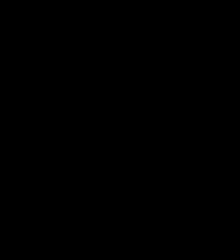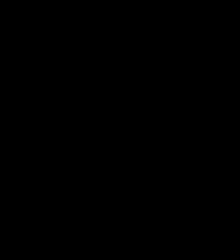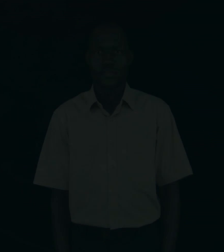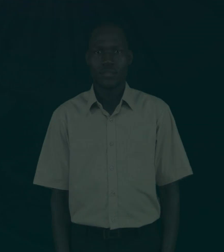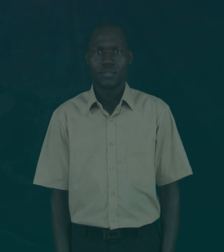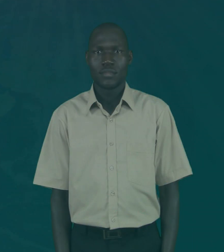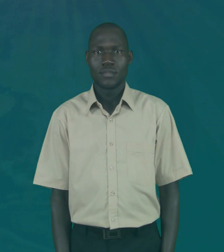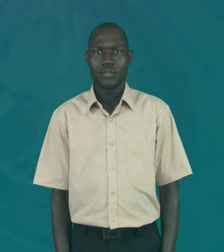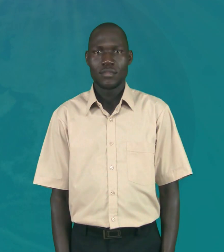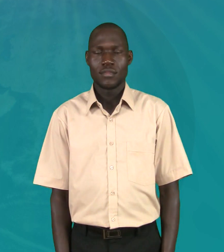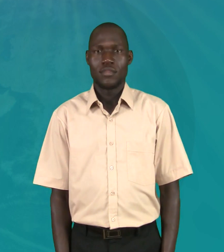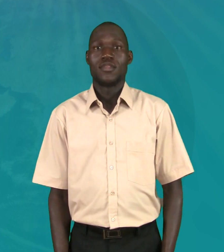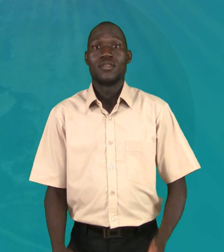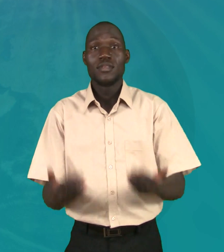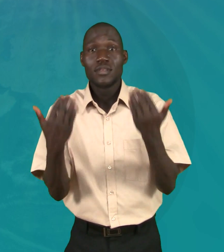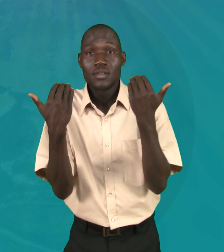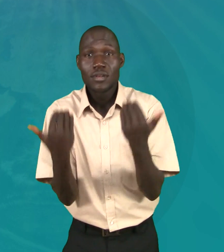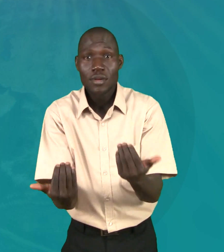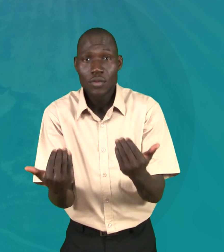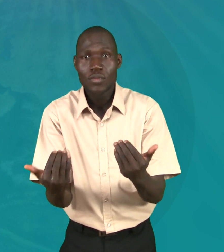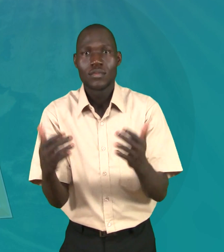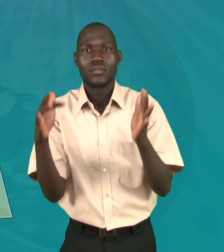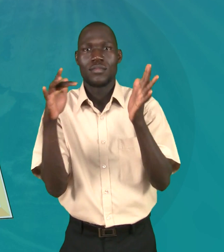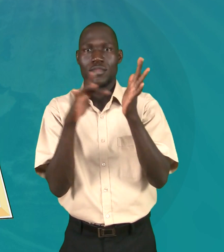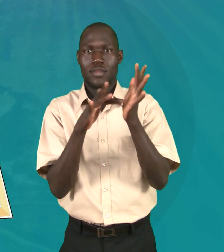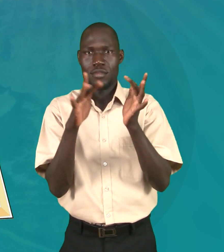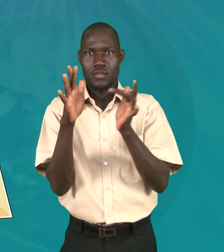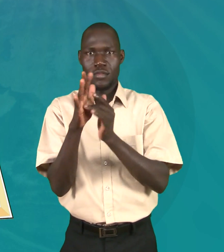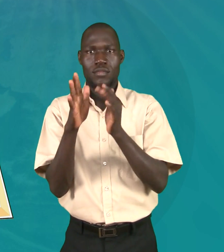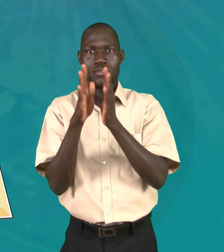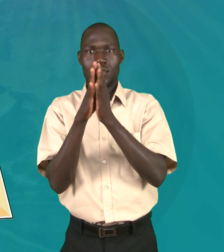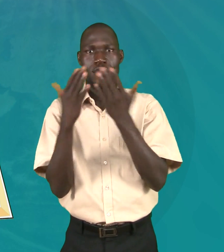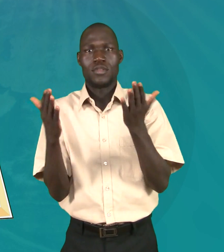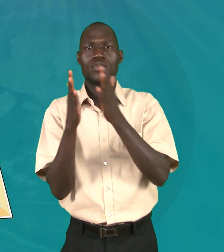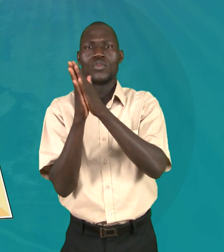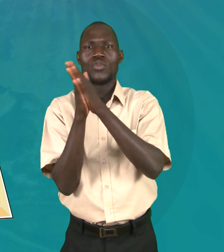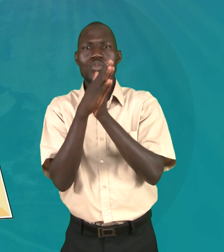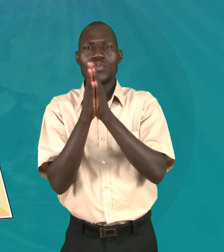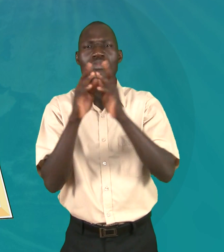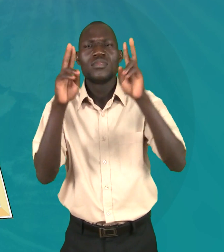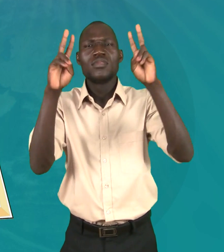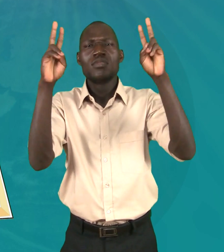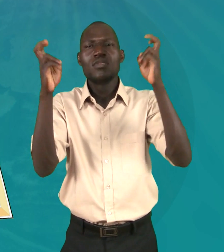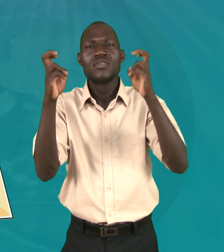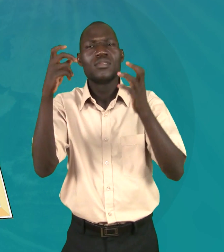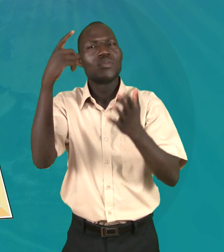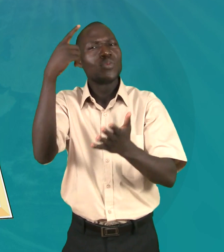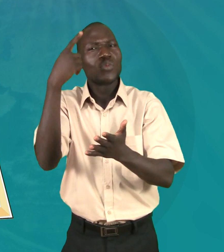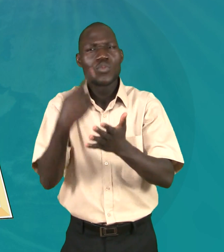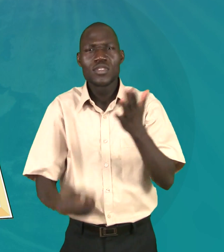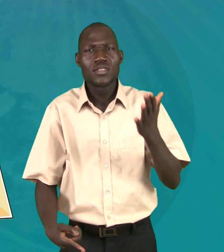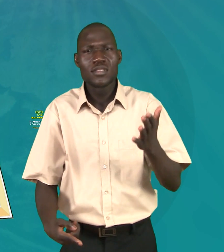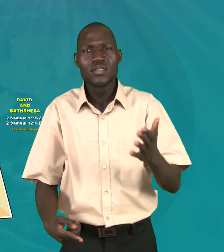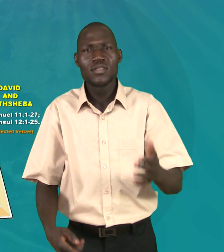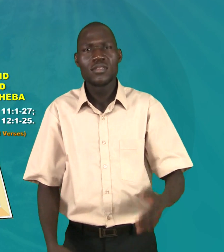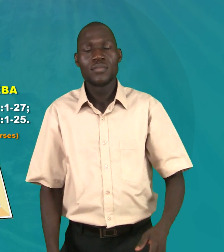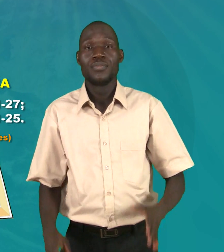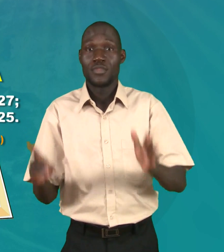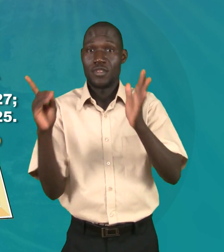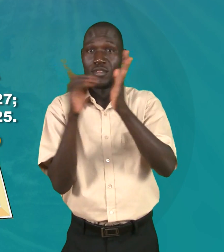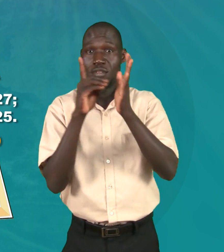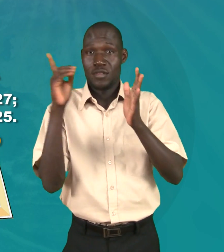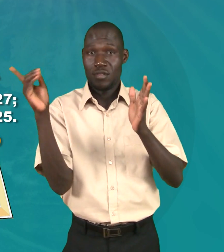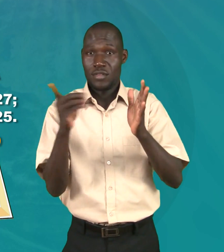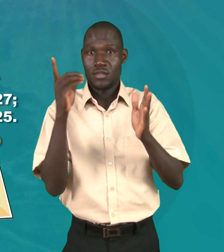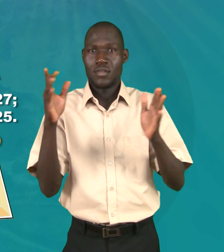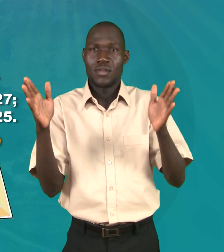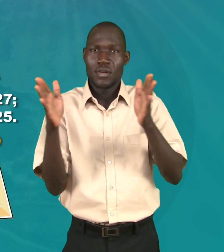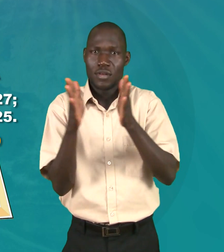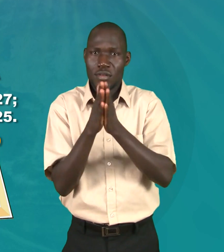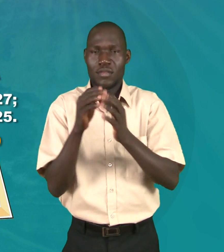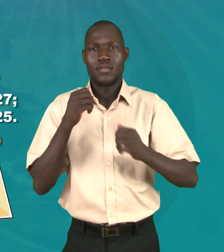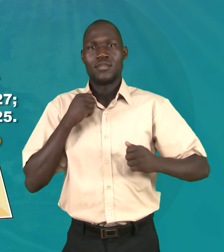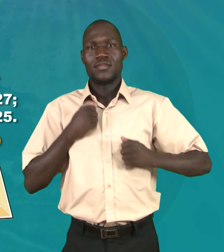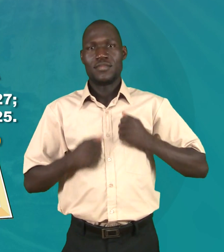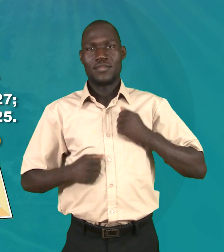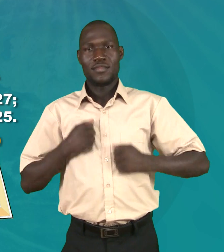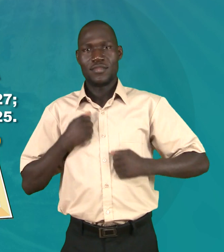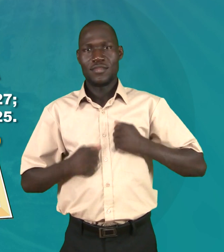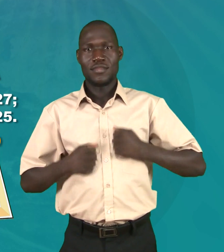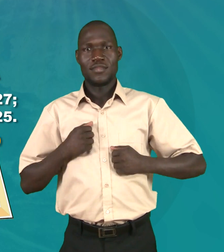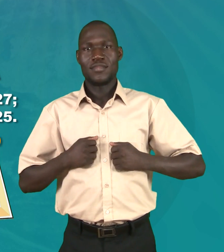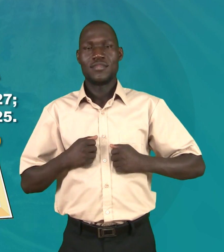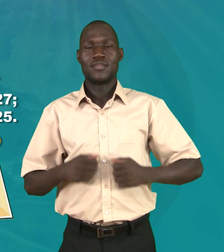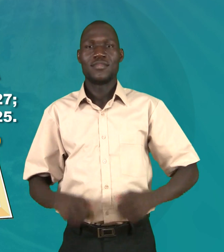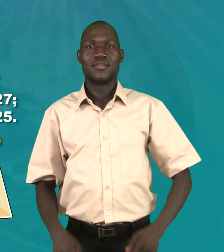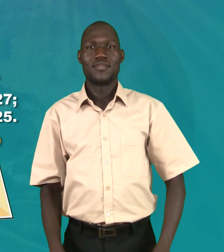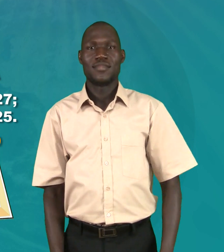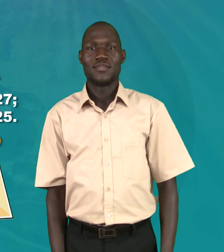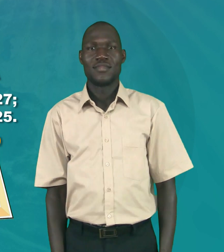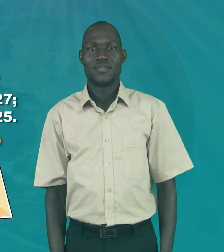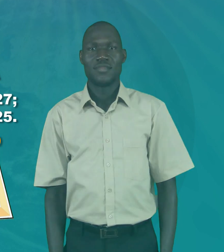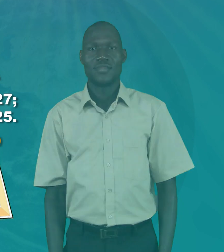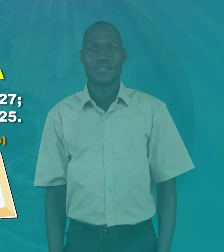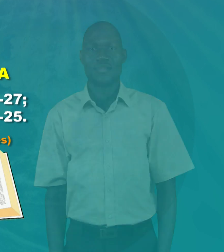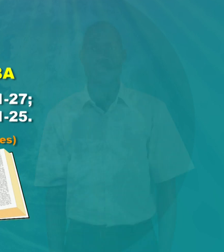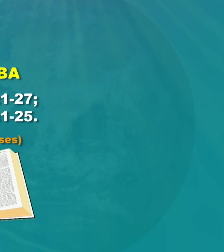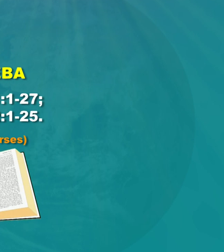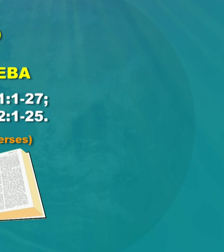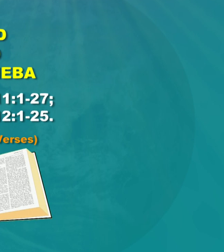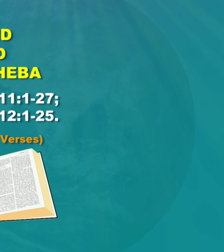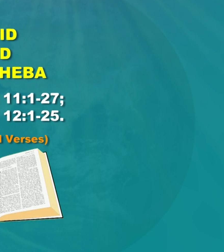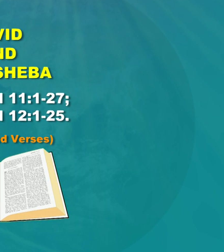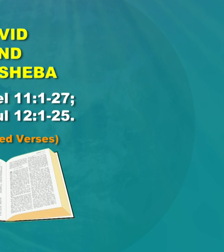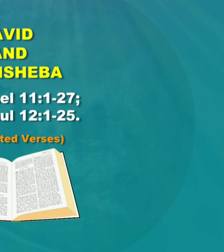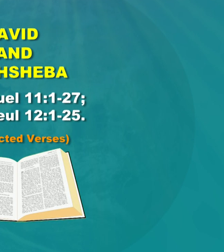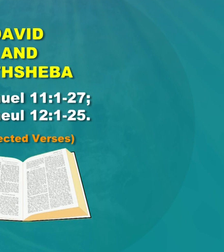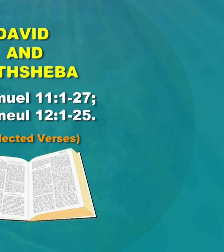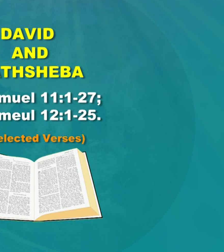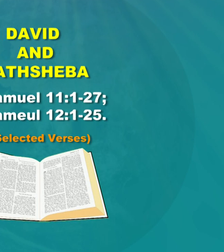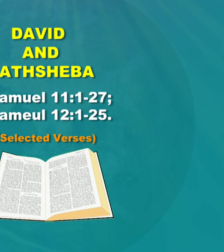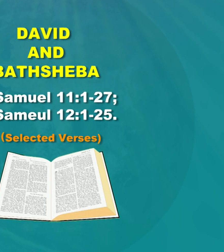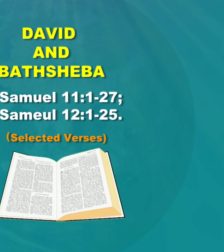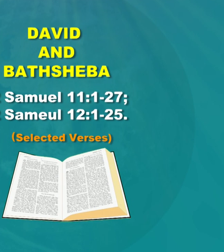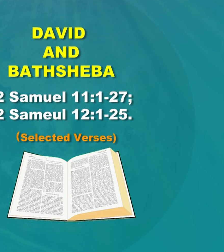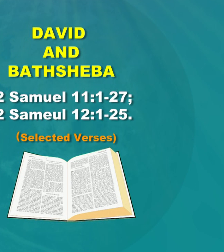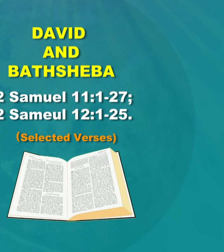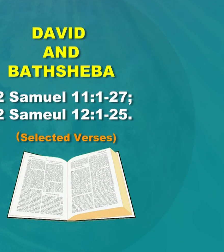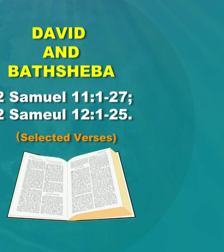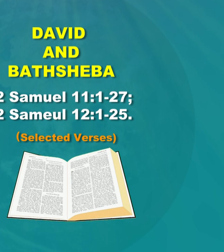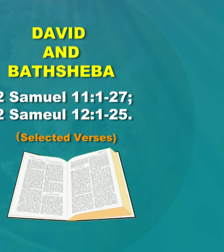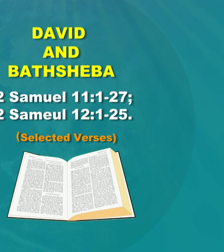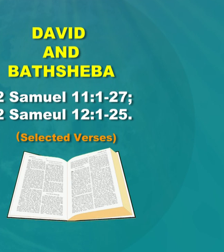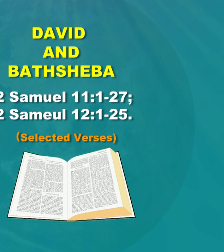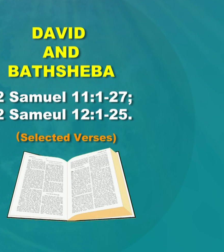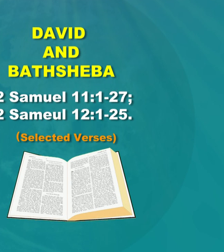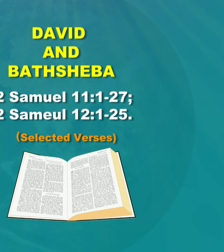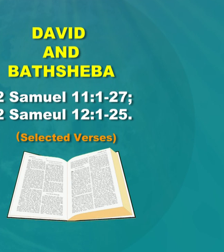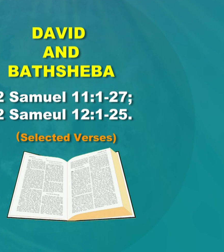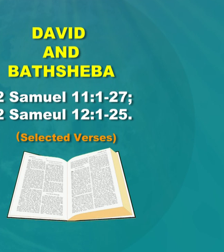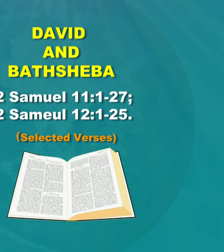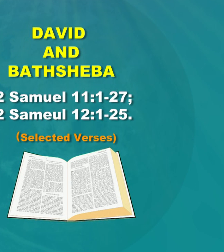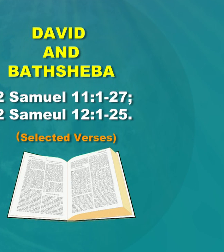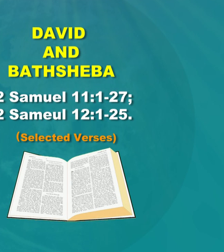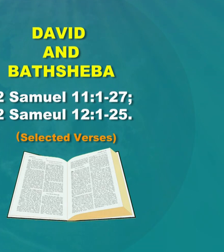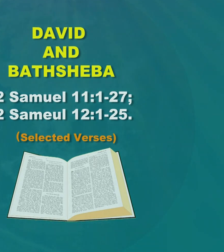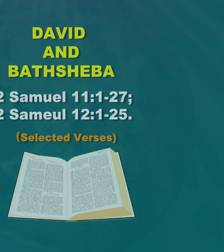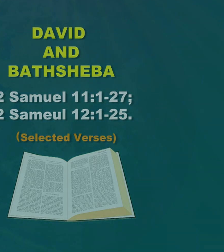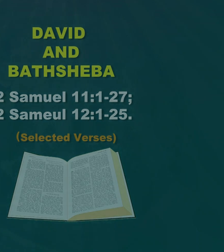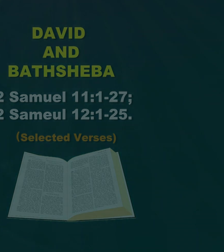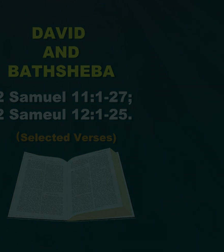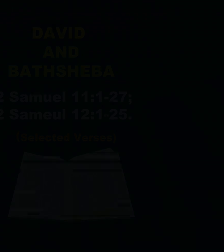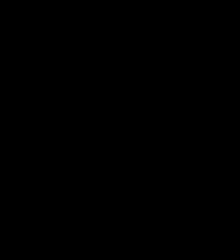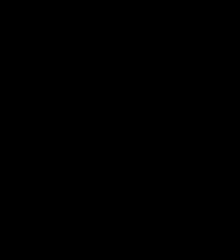David and Bathsheba